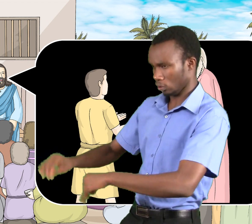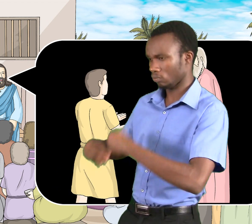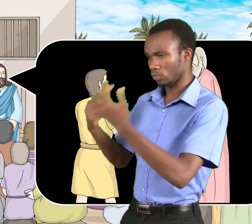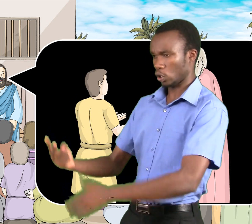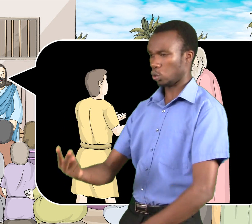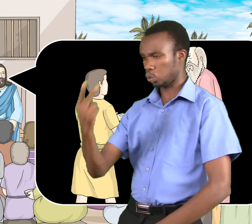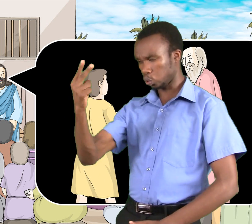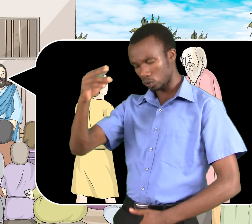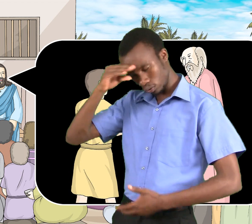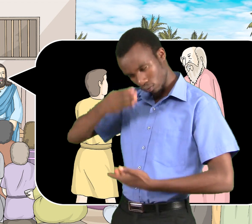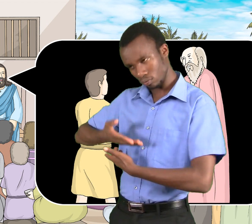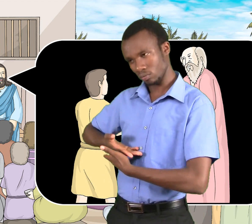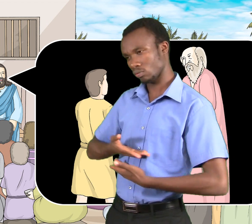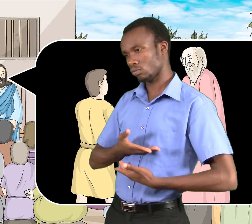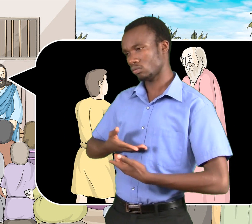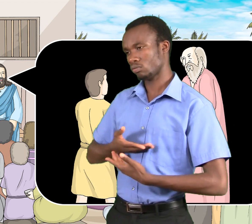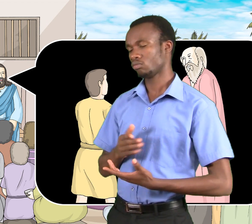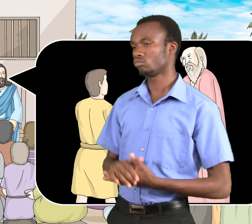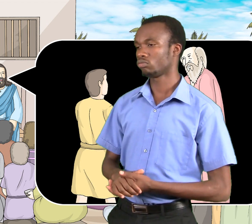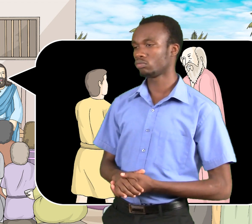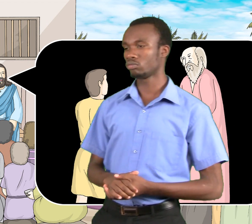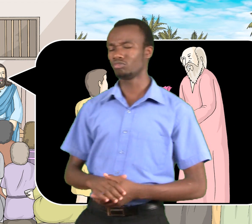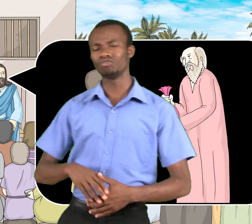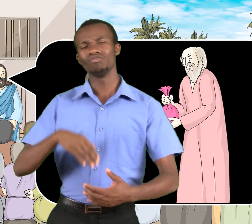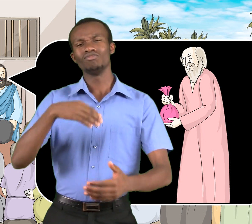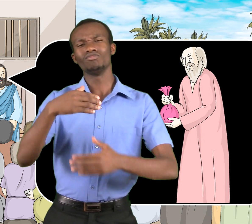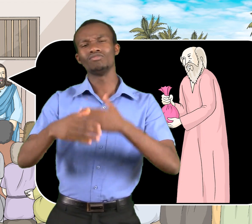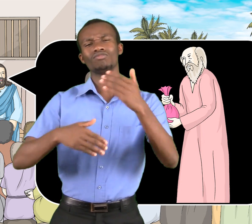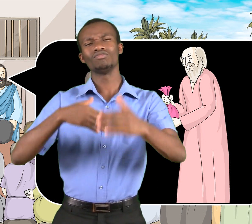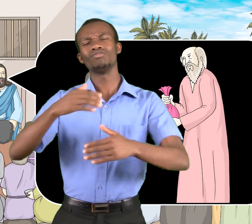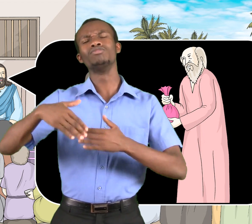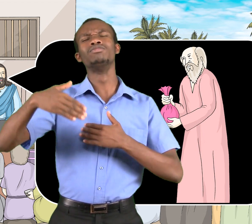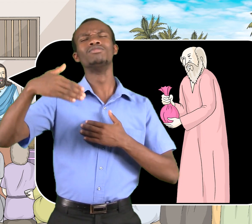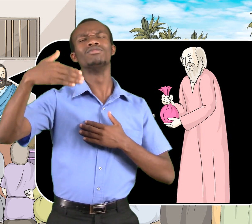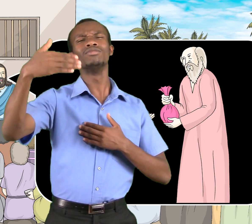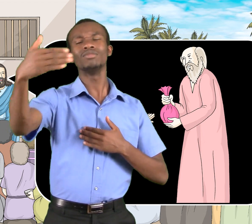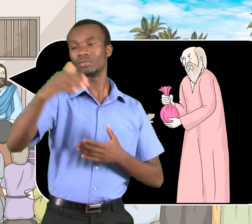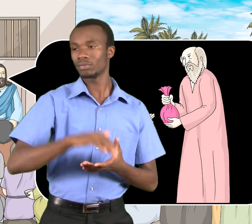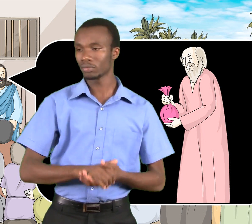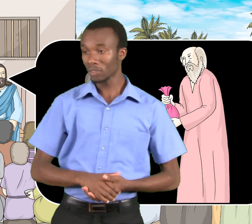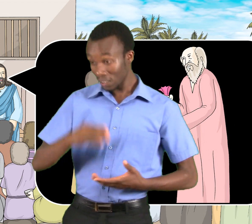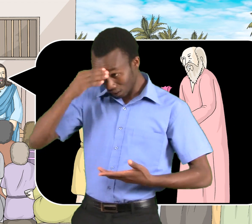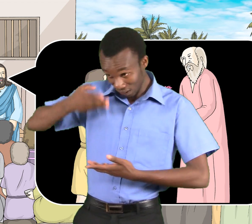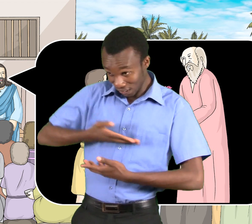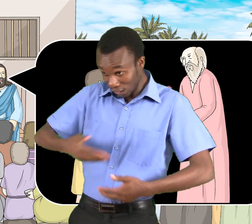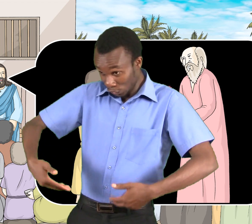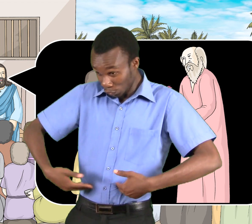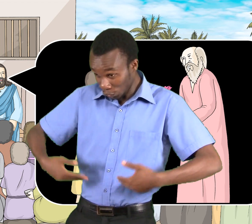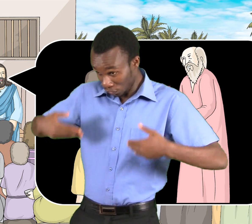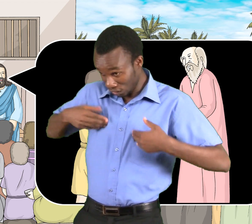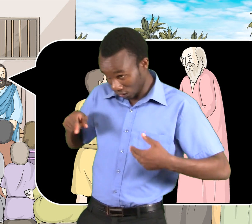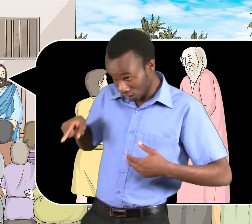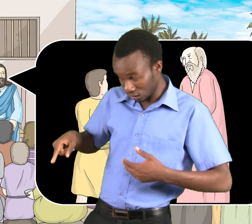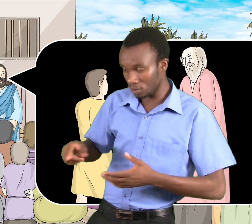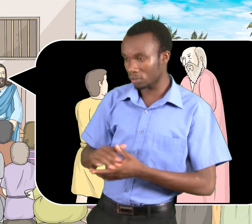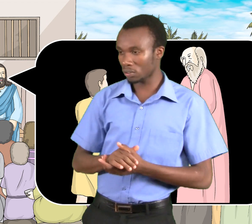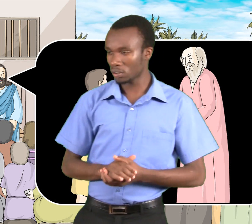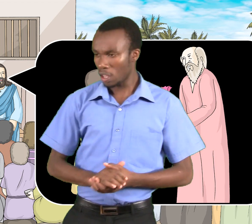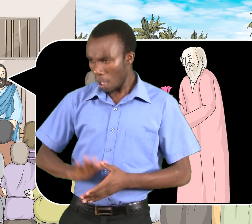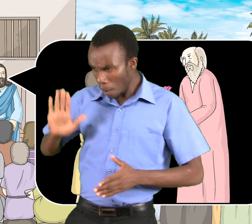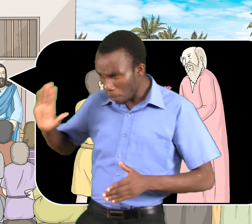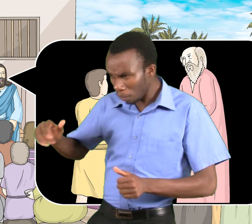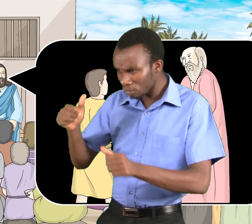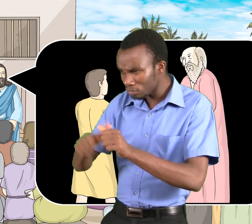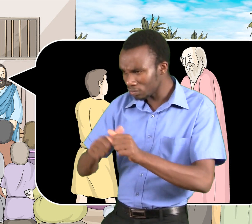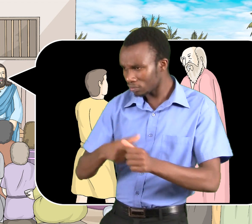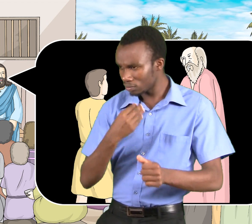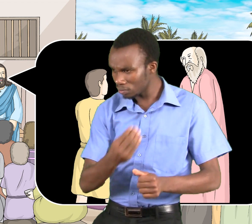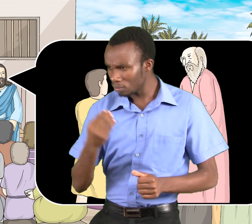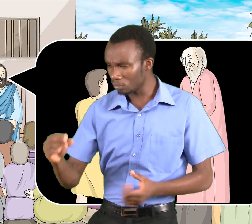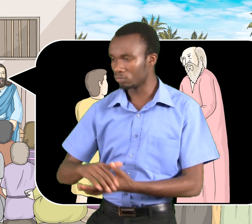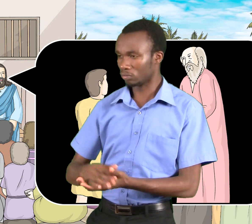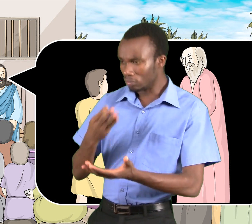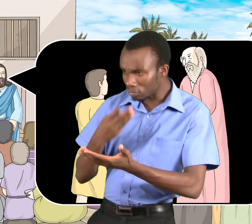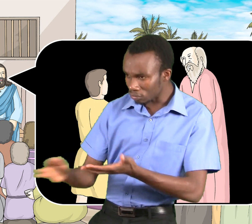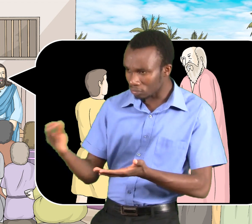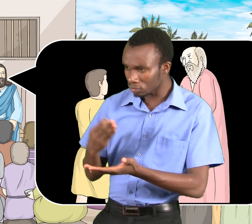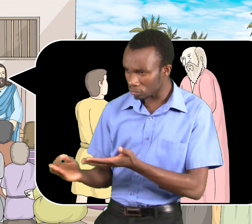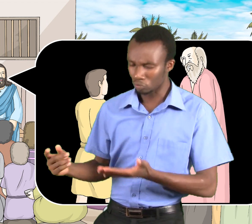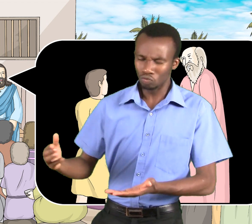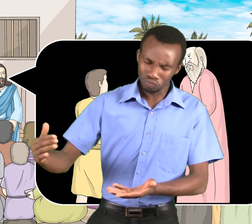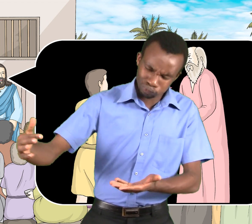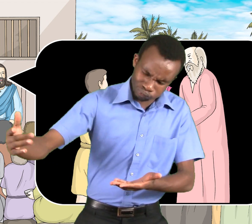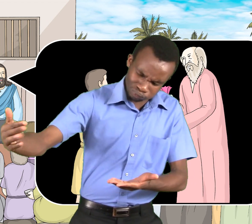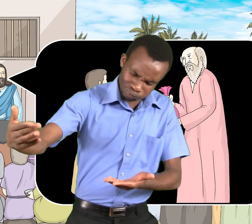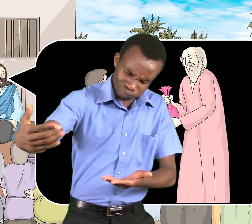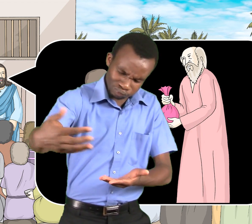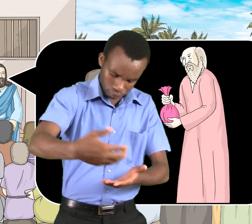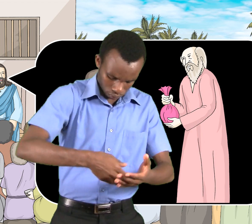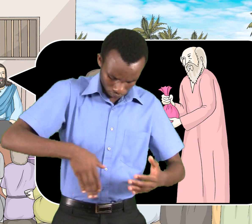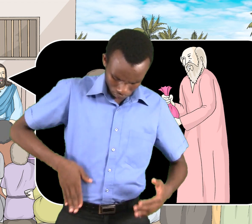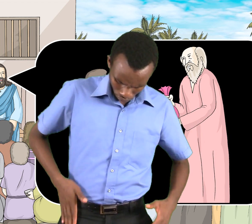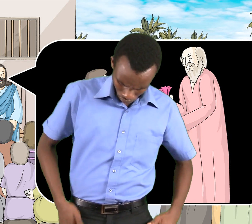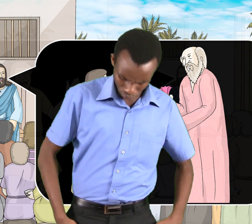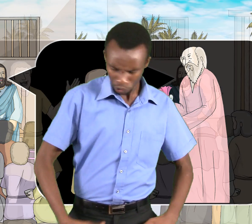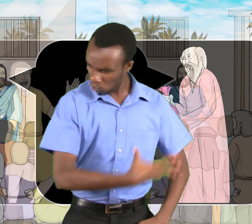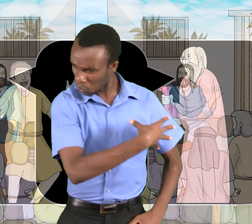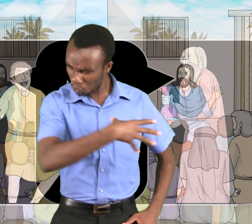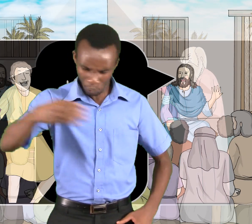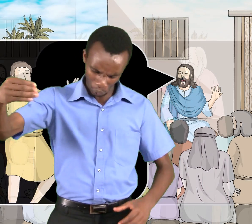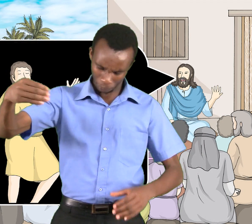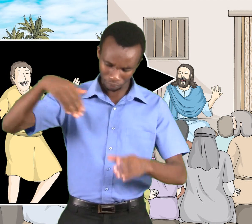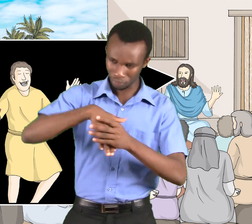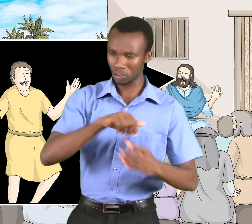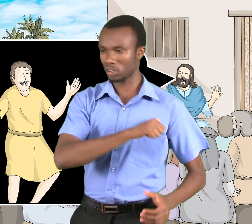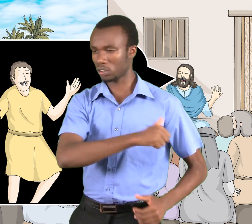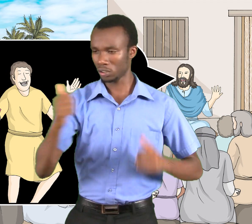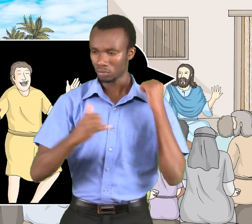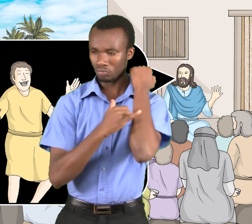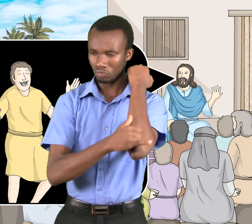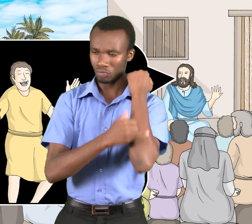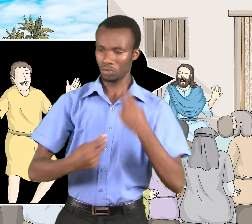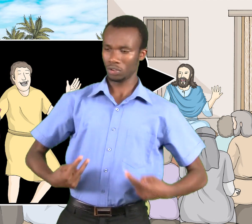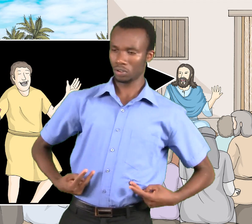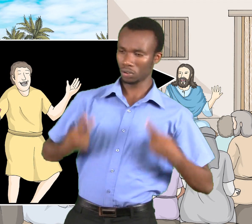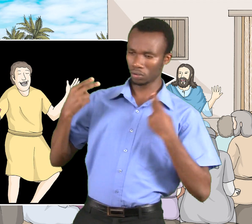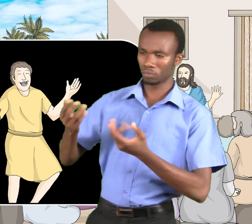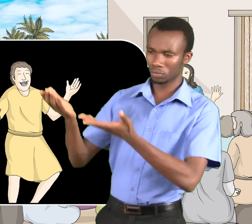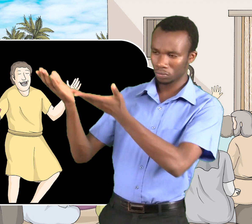So he divided his property between them.